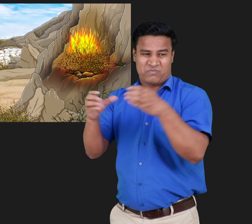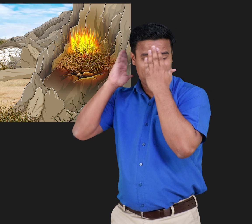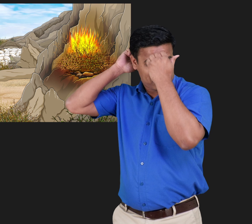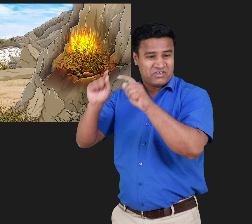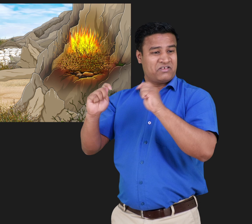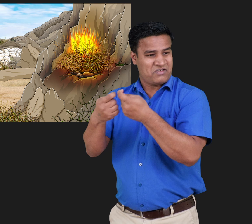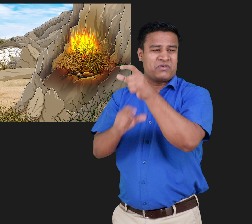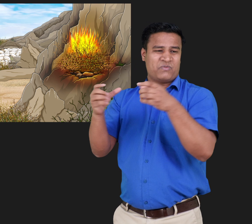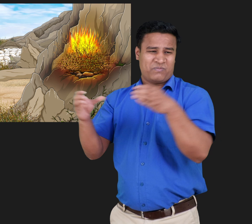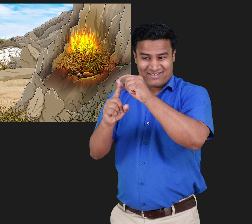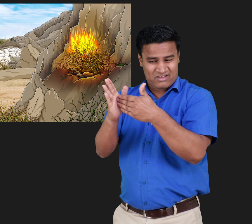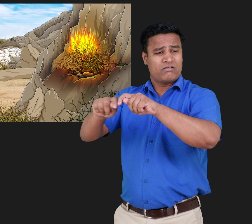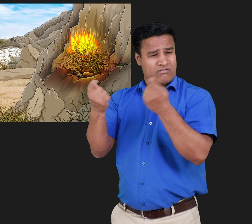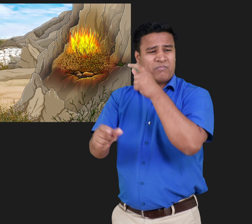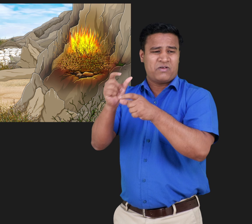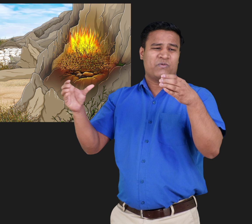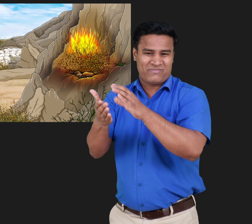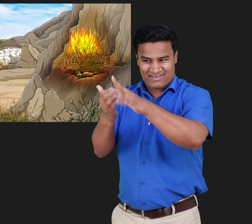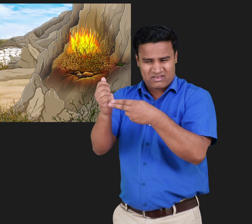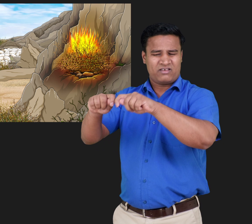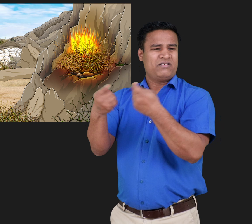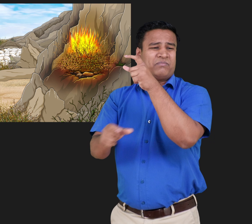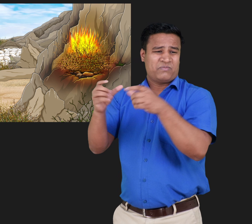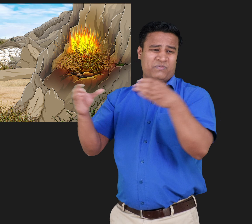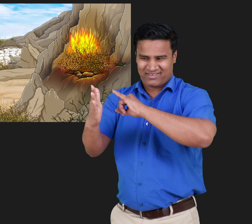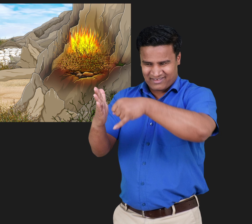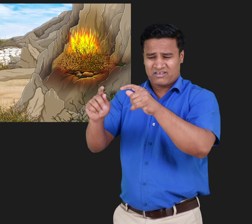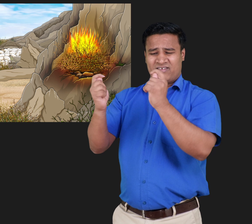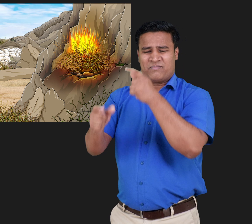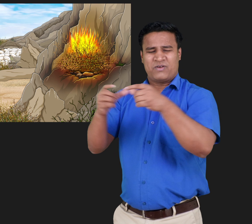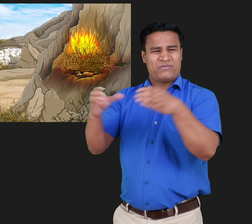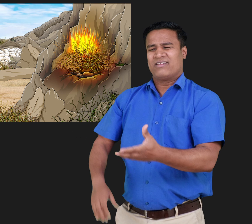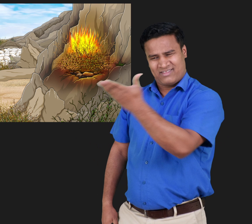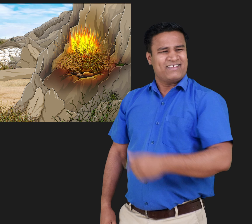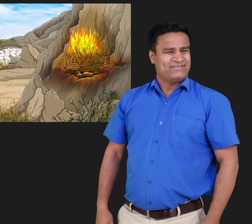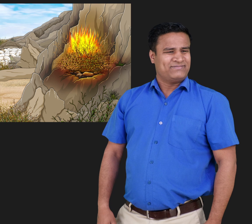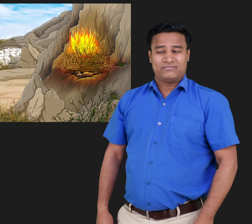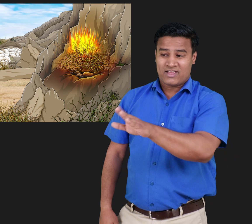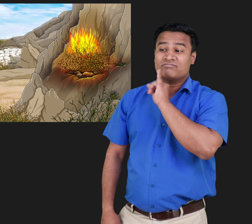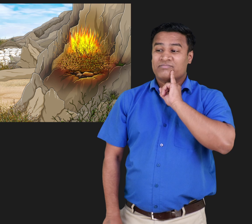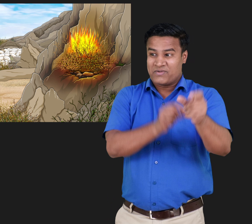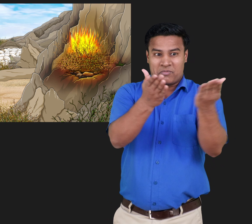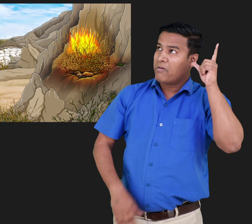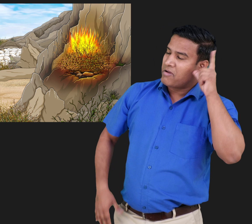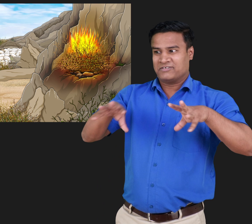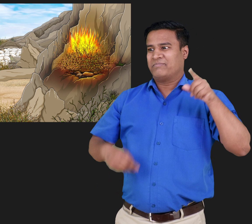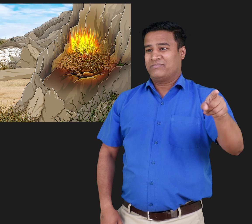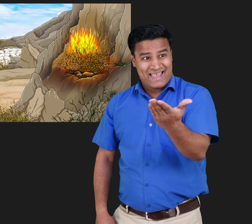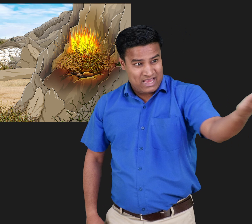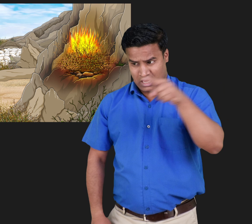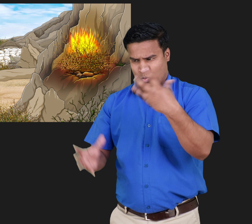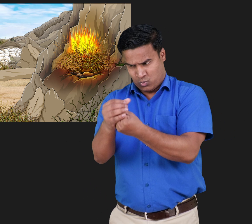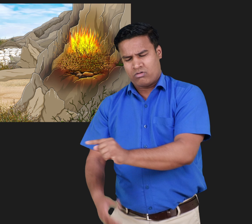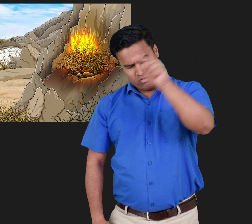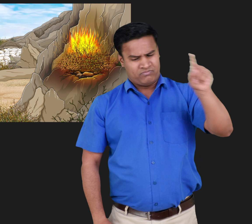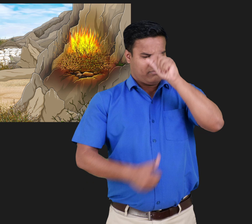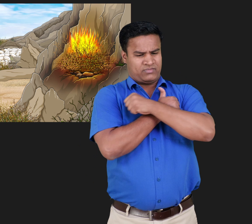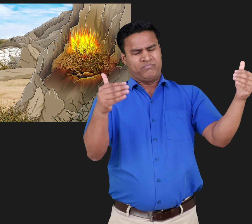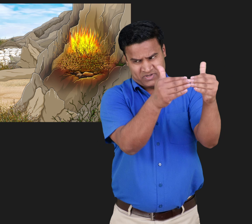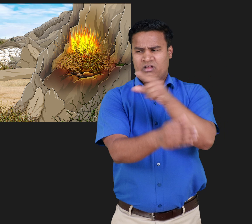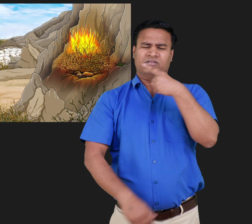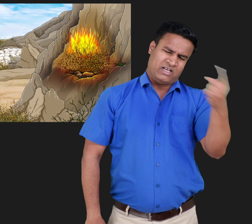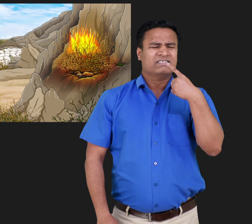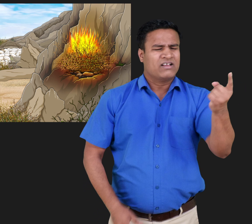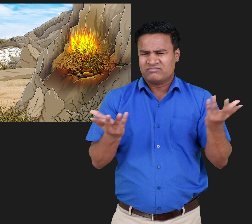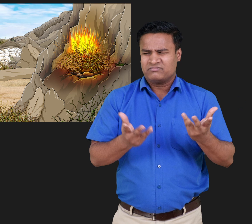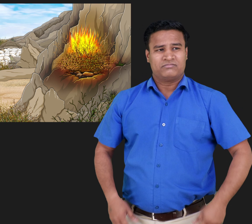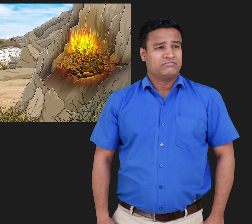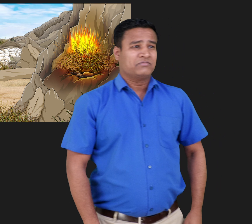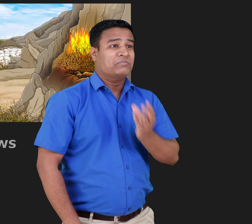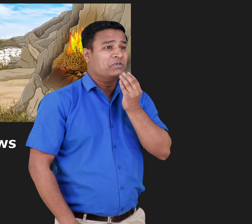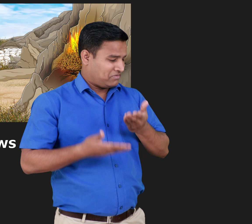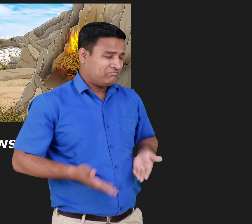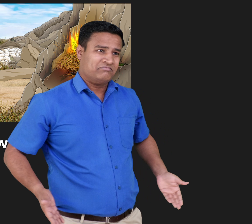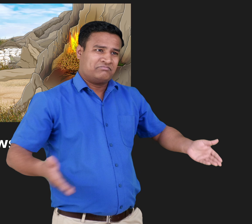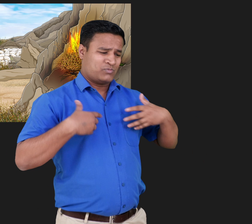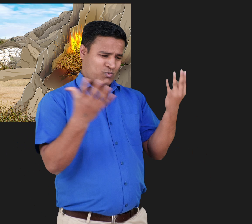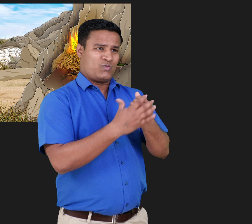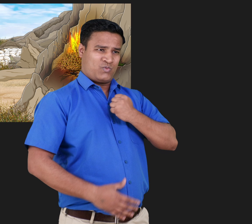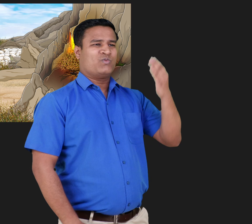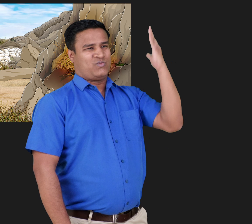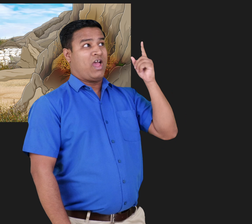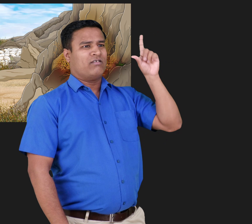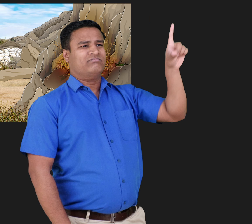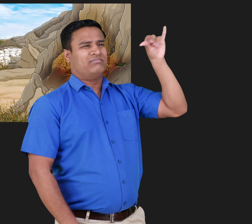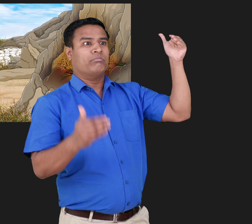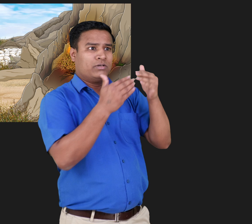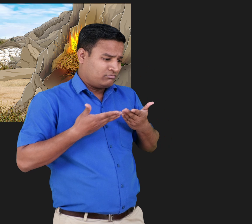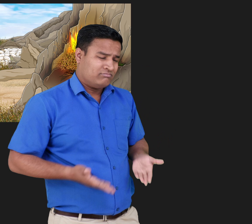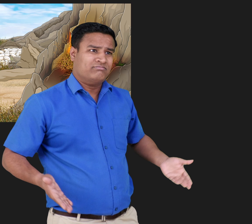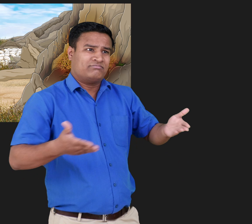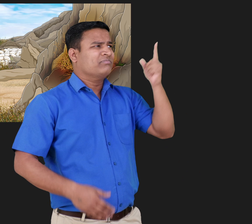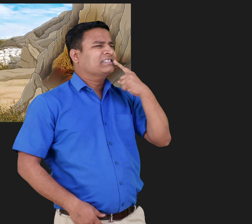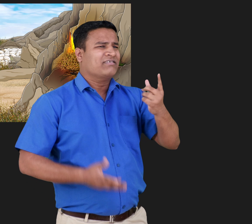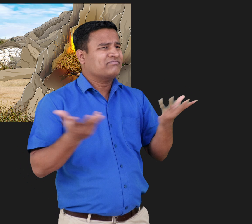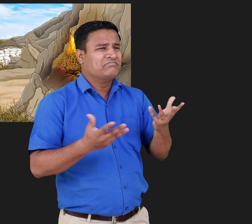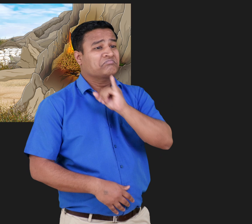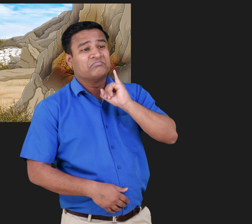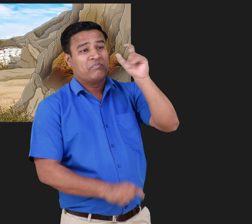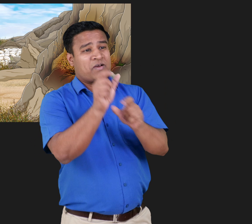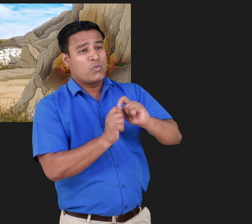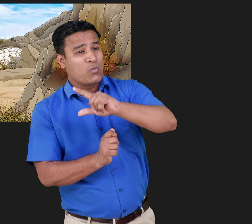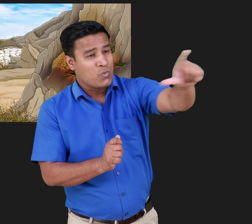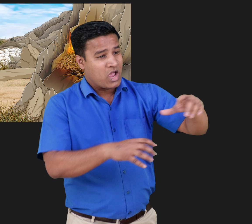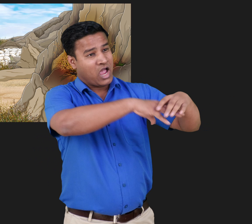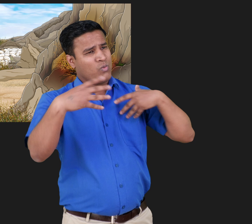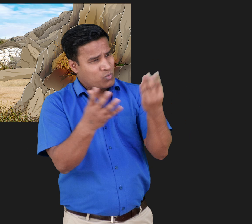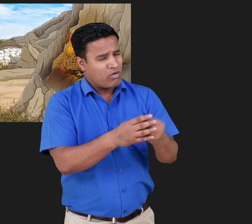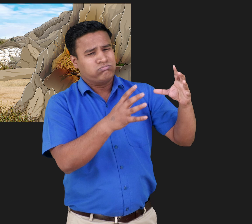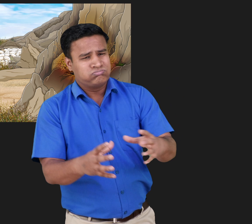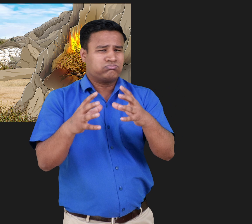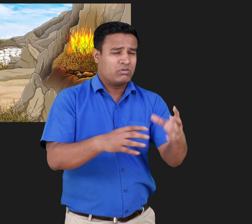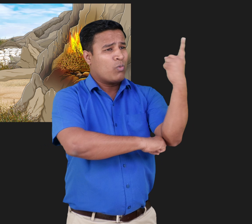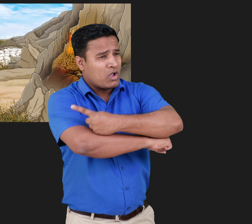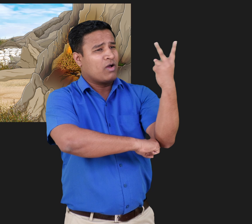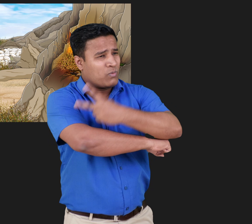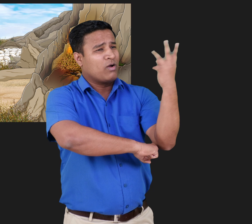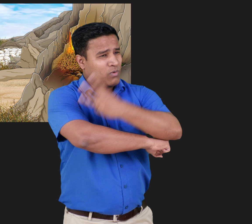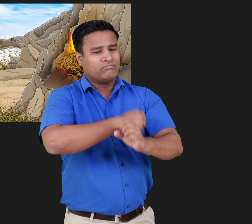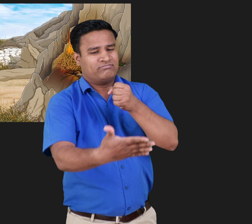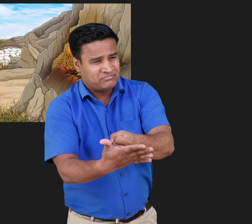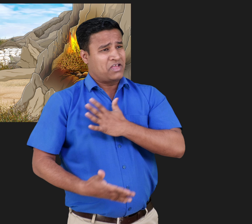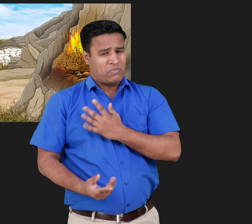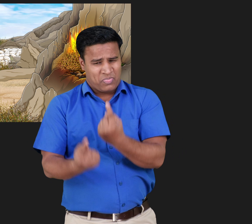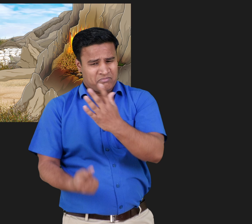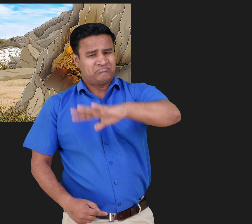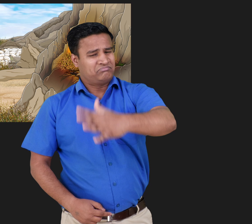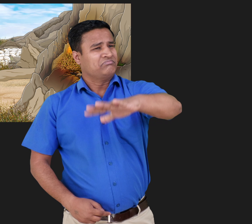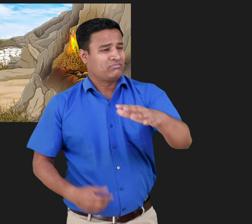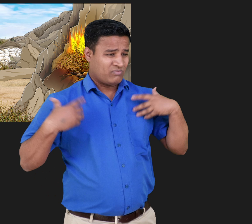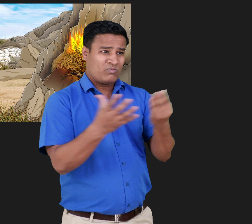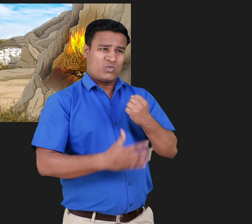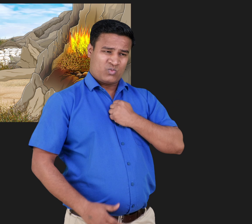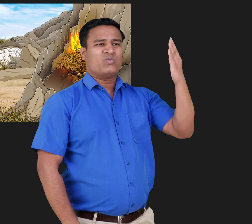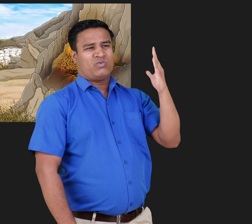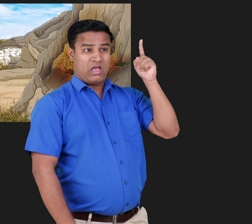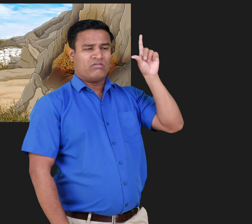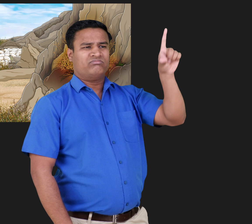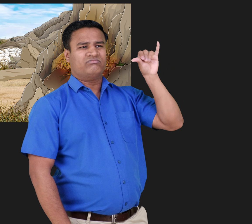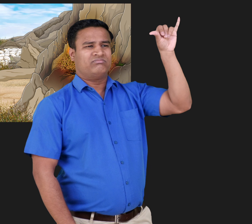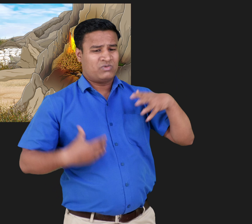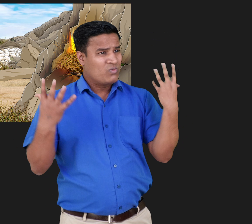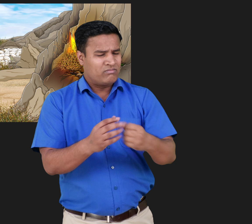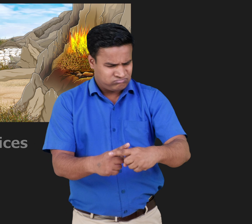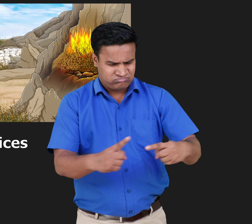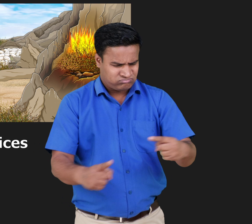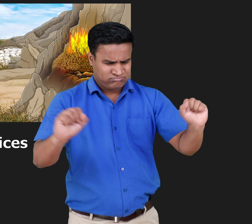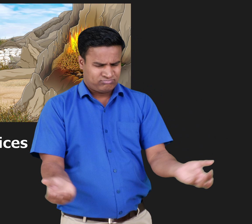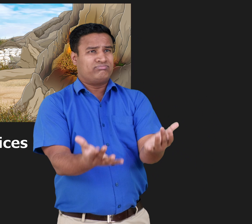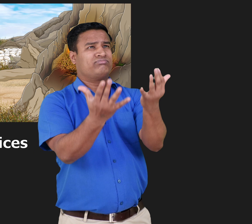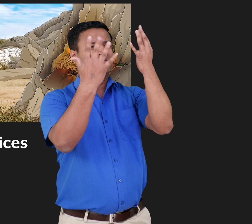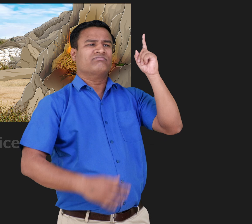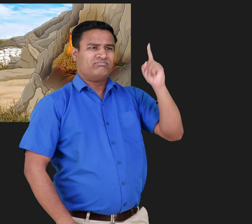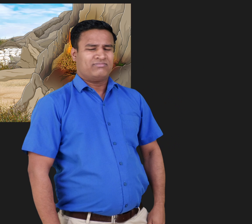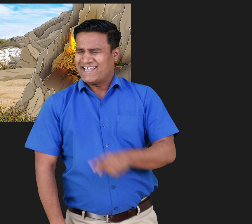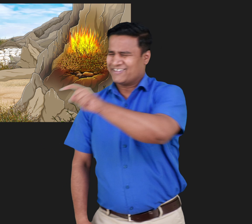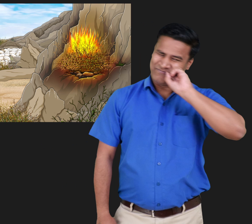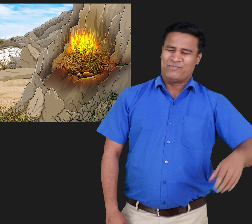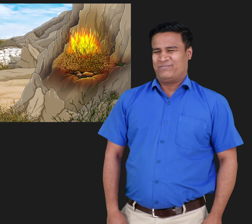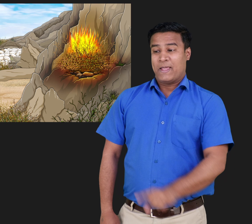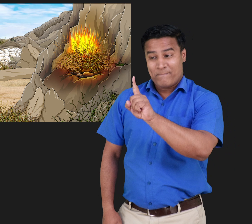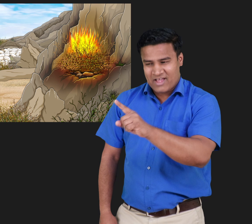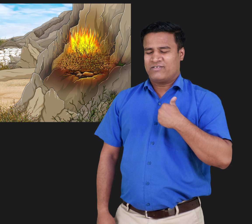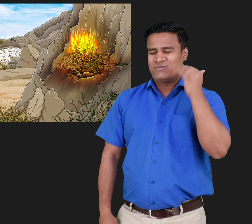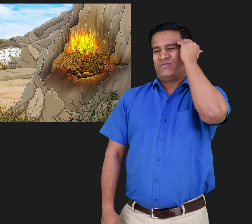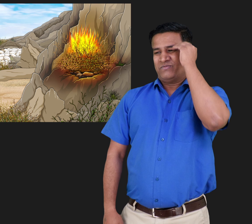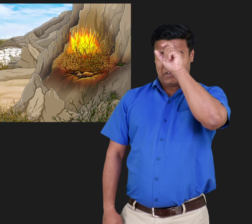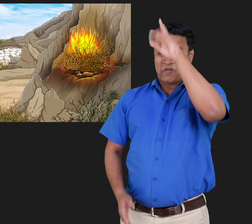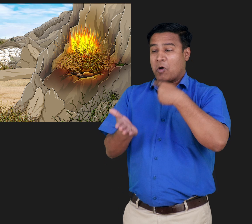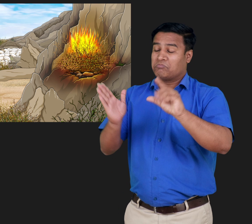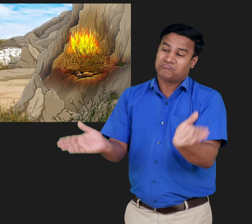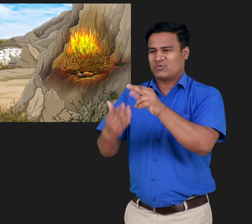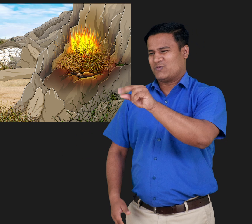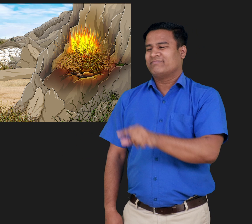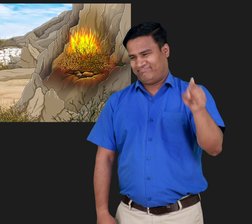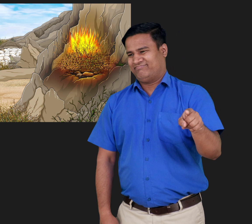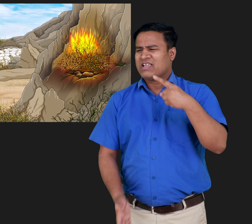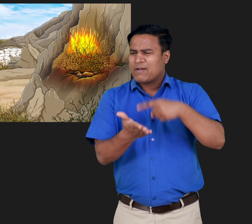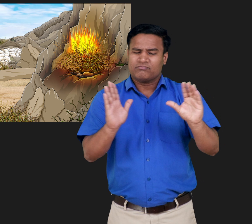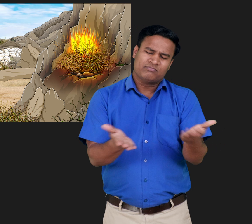The elders of Israel will listen to what you say, and you must go with them to the king of Egypt and tell him, ‘The LORD, the God of the Hebrews, has met with us. Now please let us take a three-day journey into the wilderness, so that we may sacrifice to the LORD our God.’